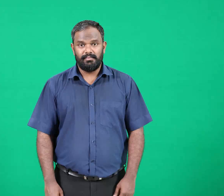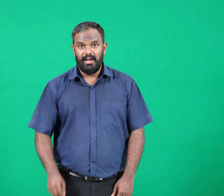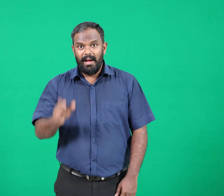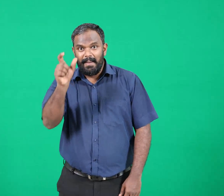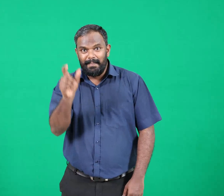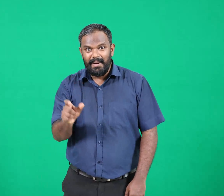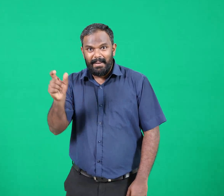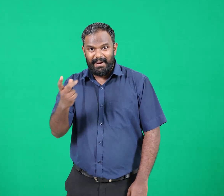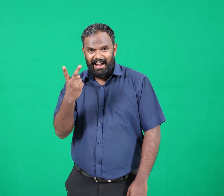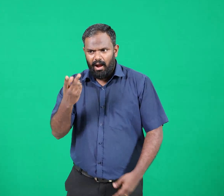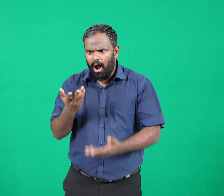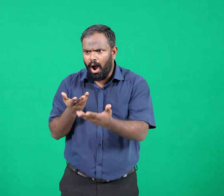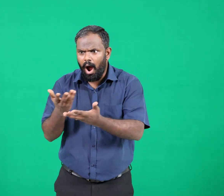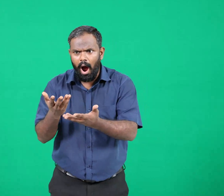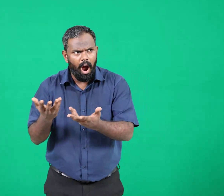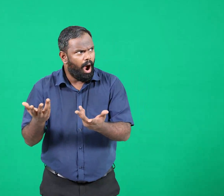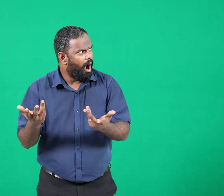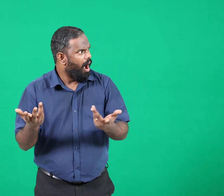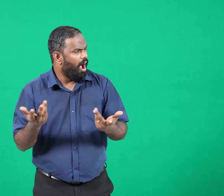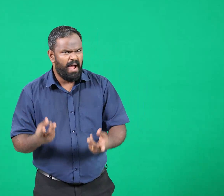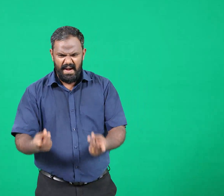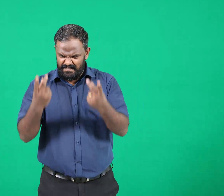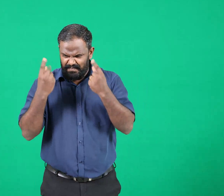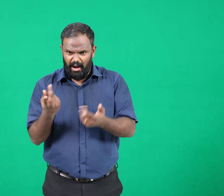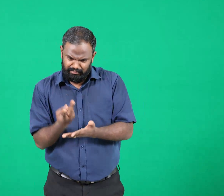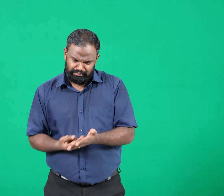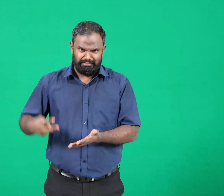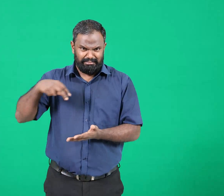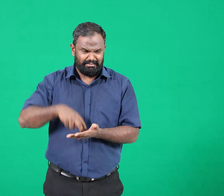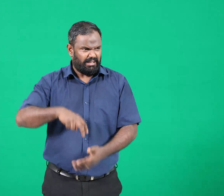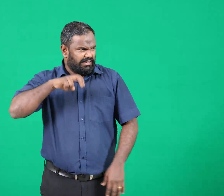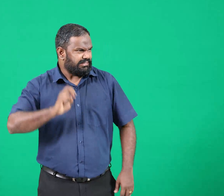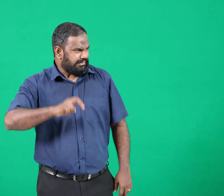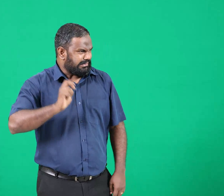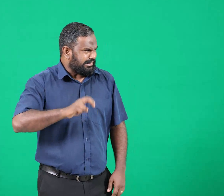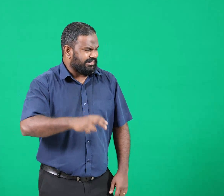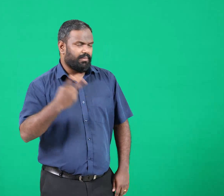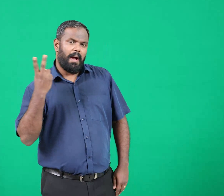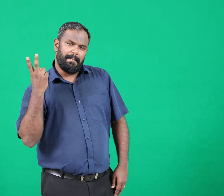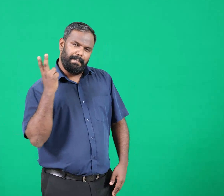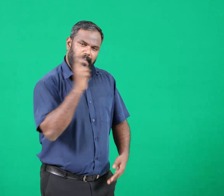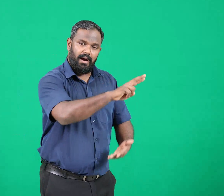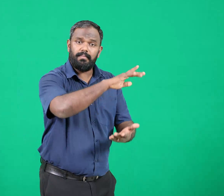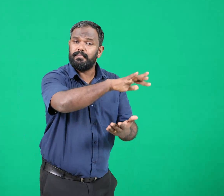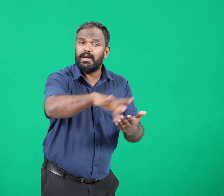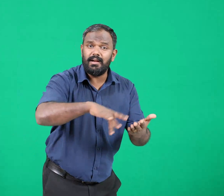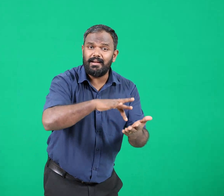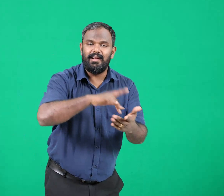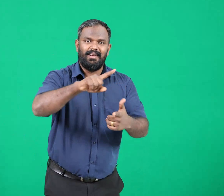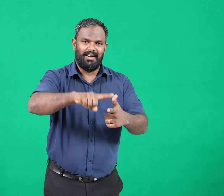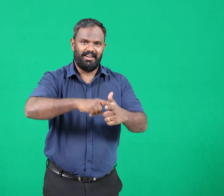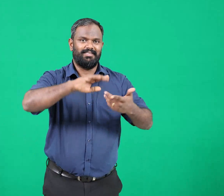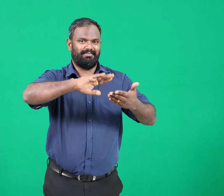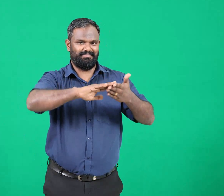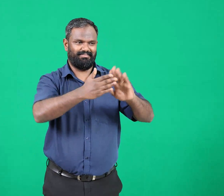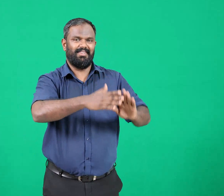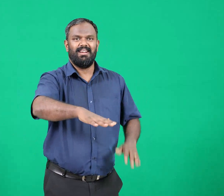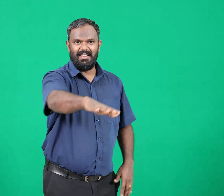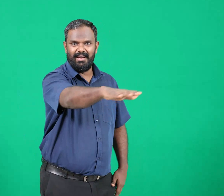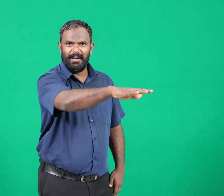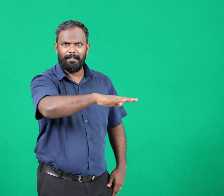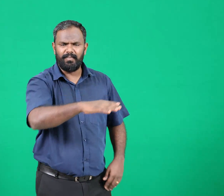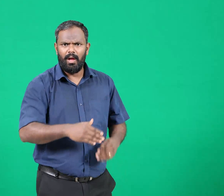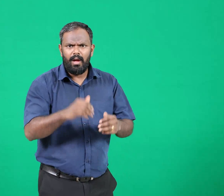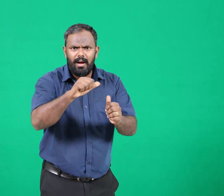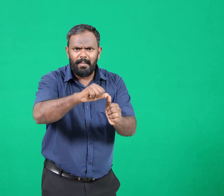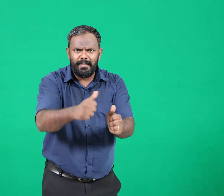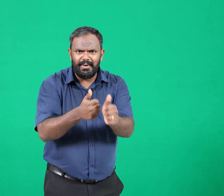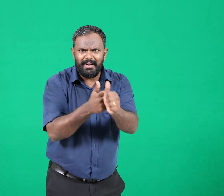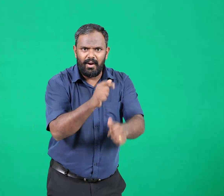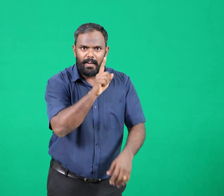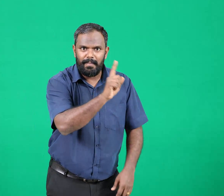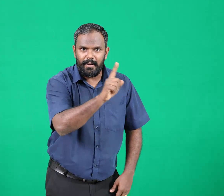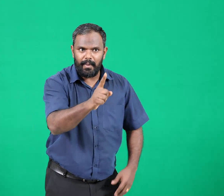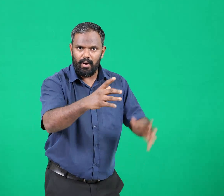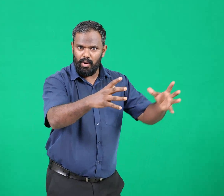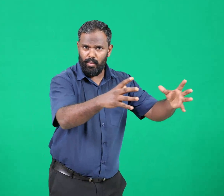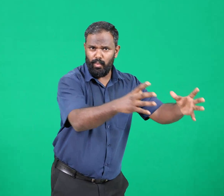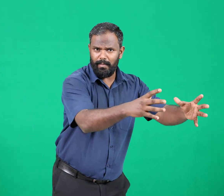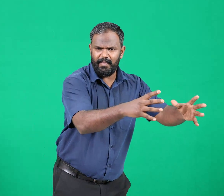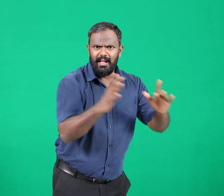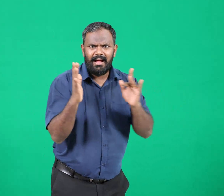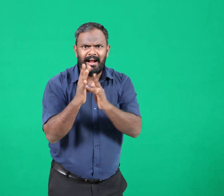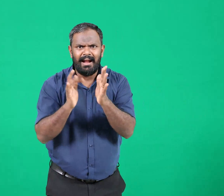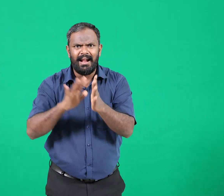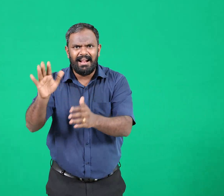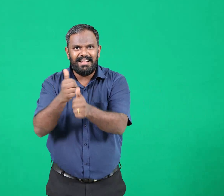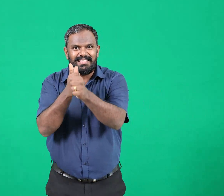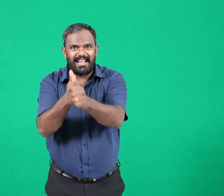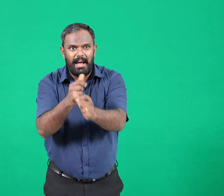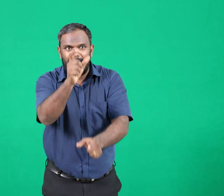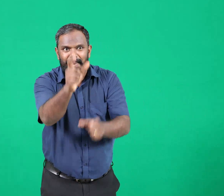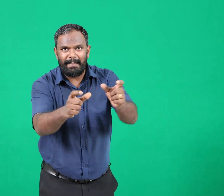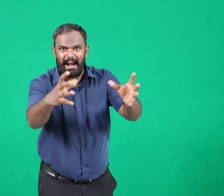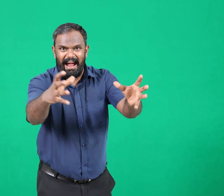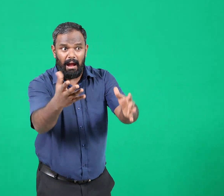And they got up that very hour and returned to Jerusalem.